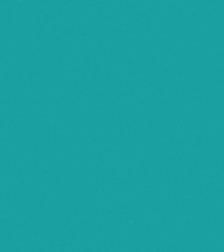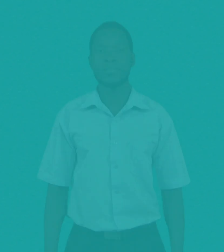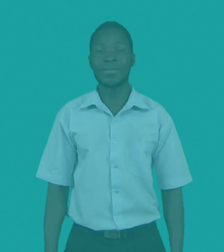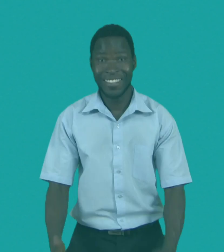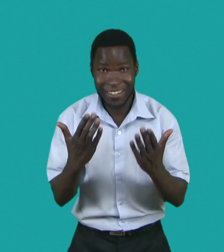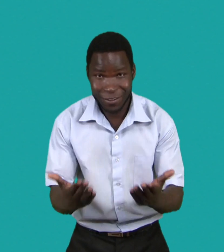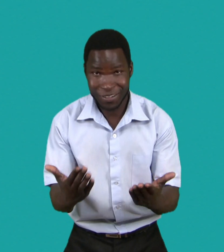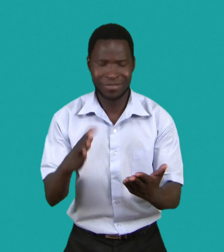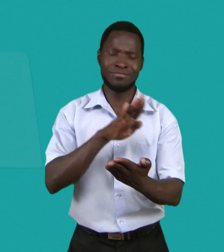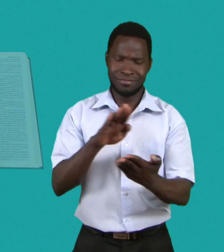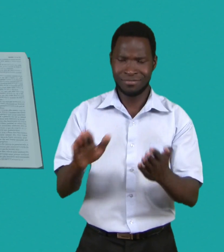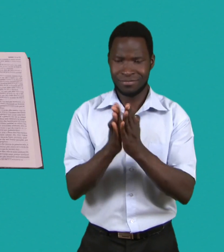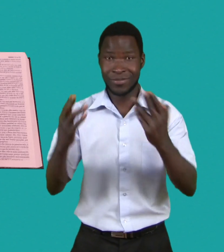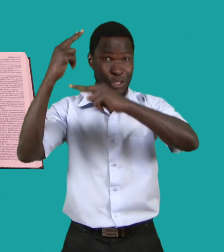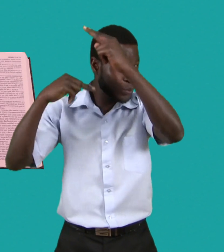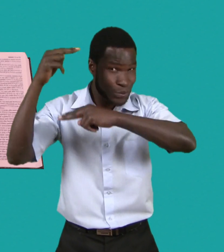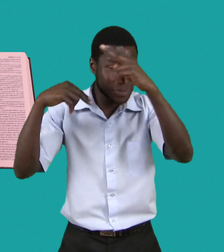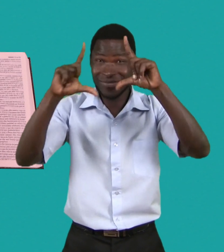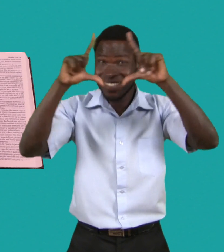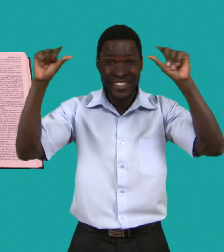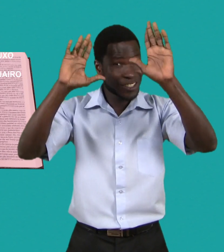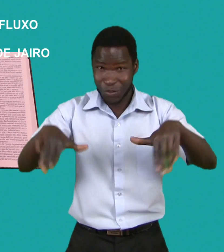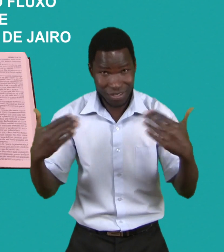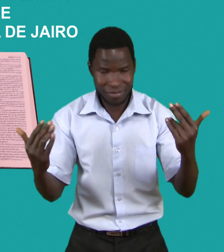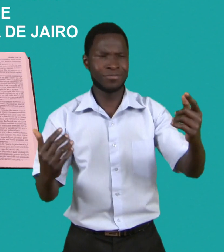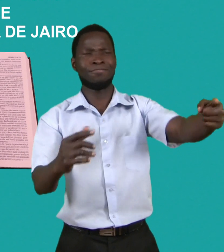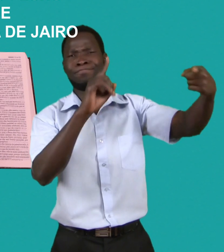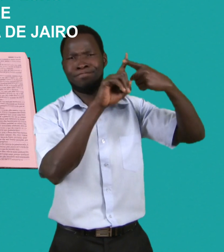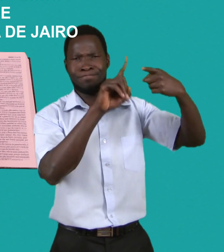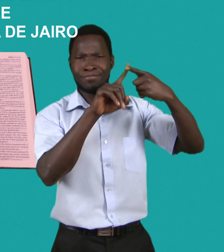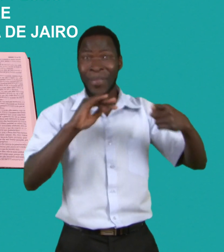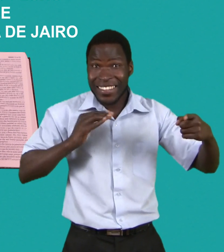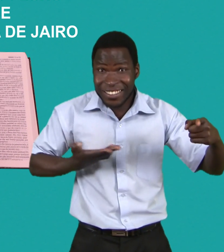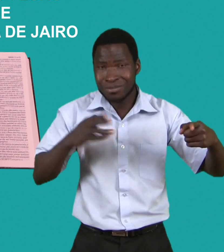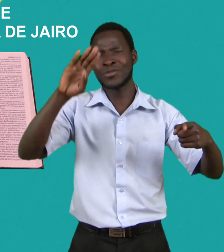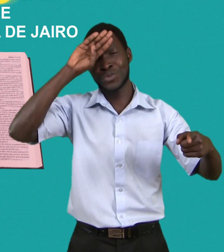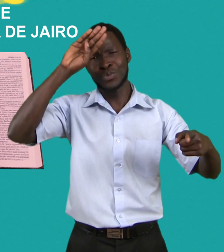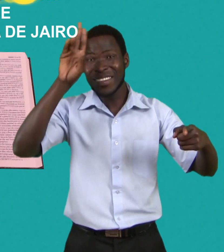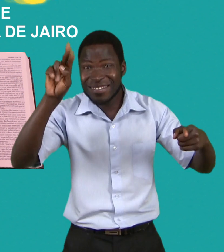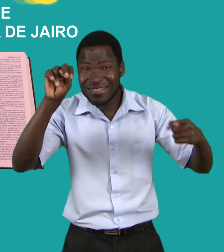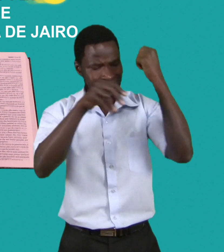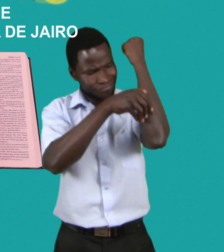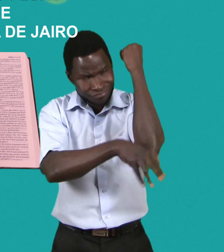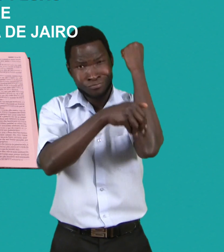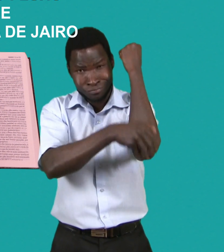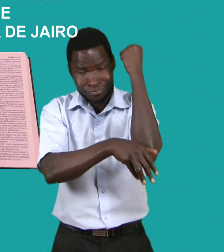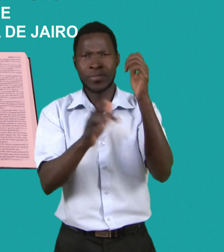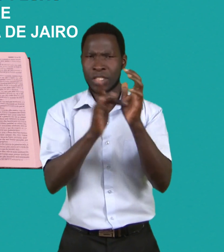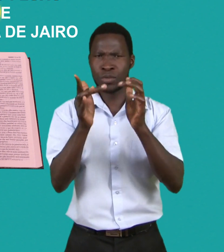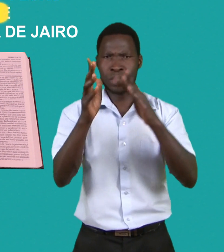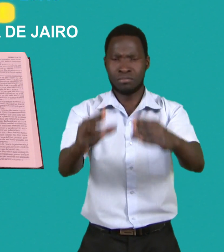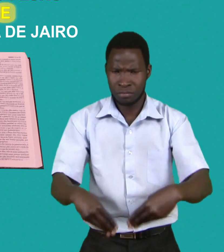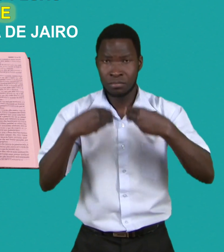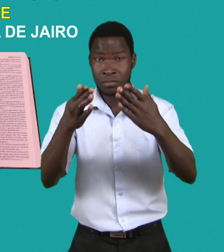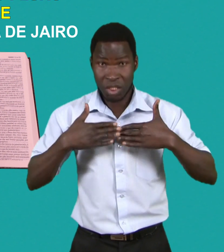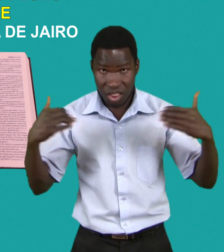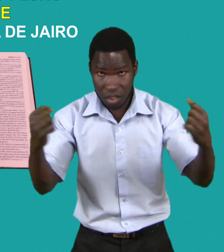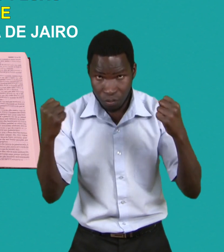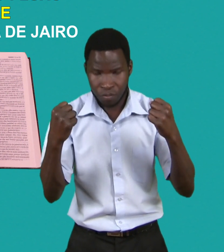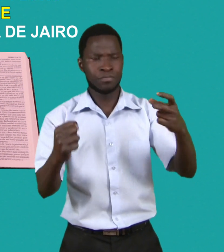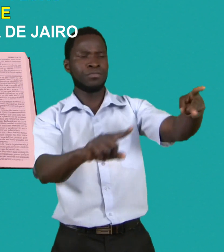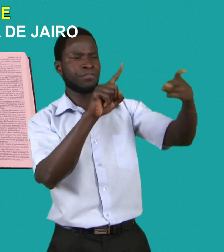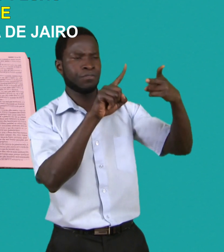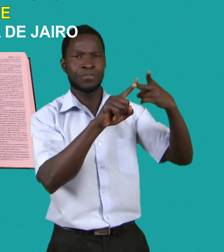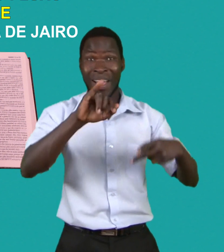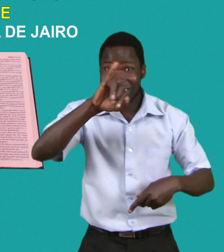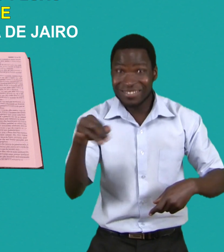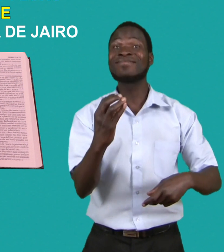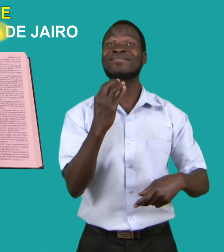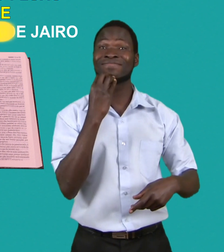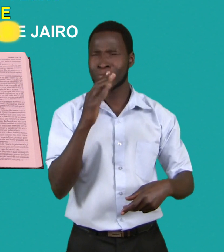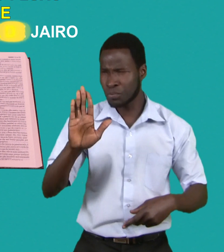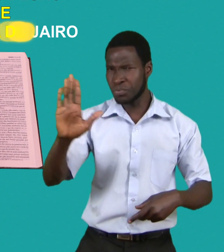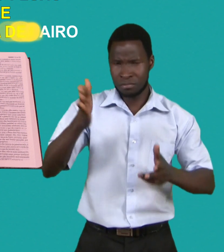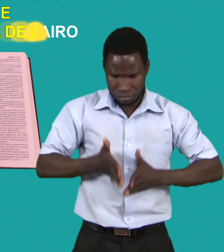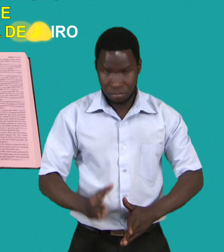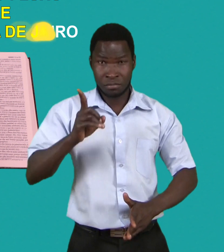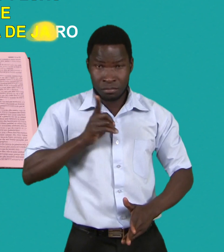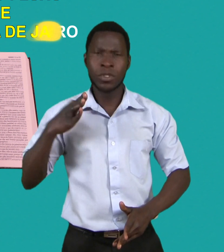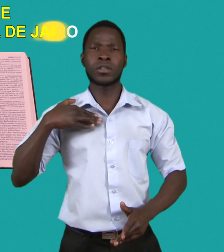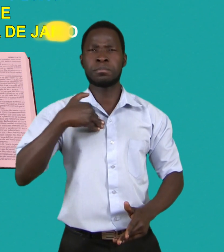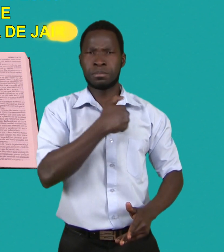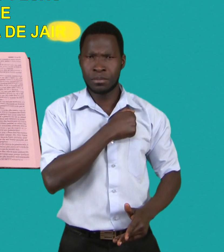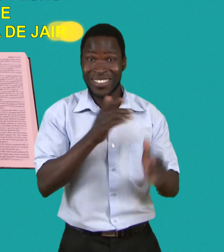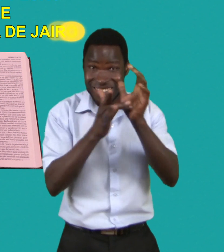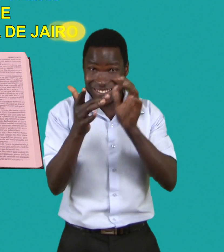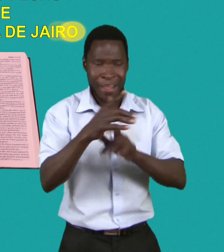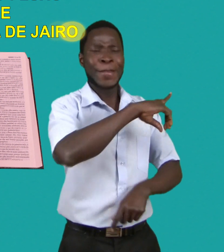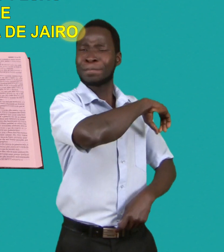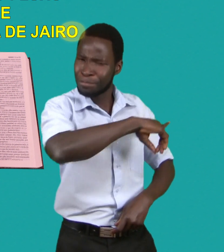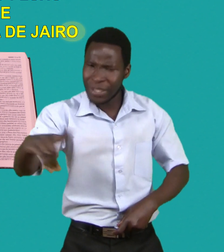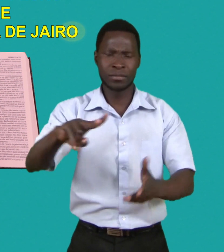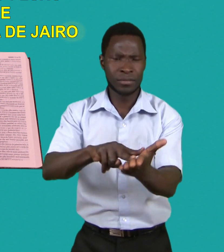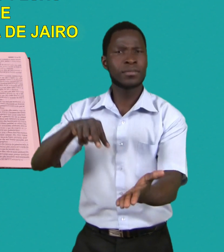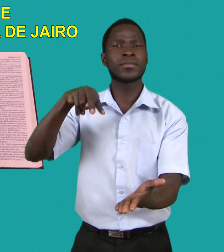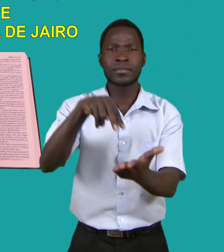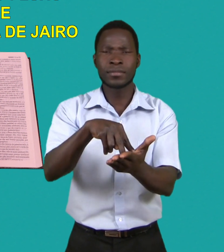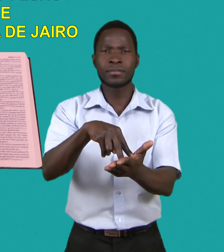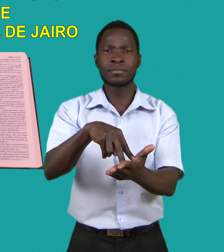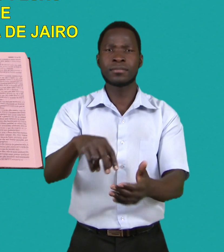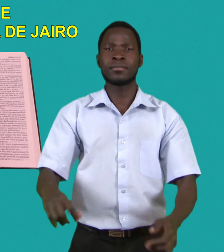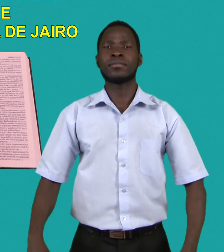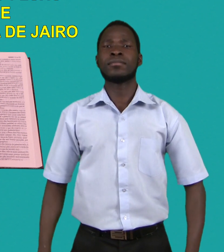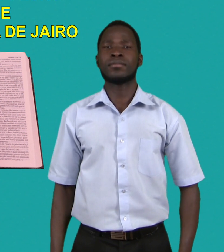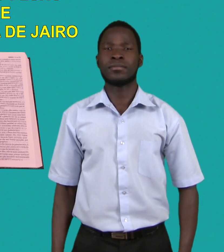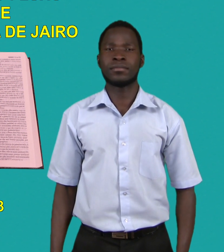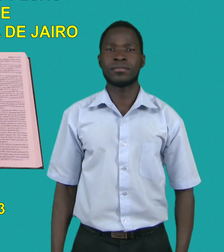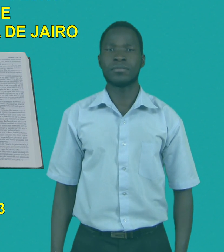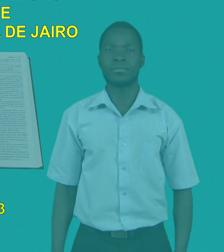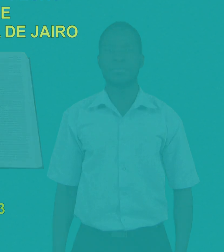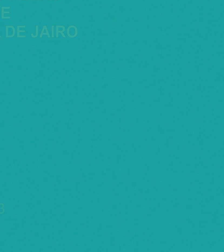Bleeding woman and Jairus' daughter